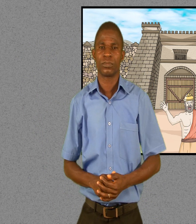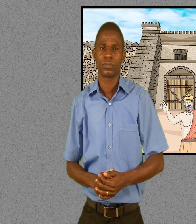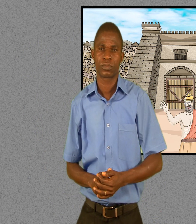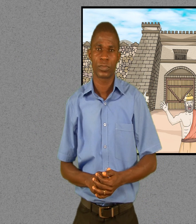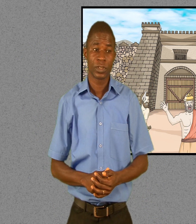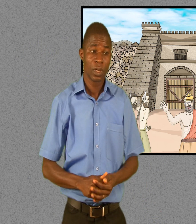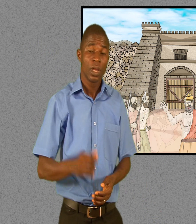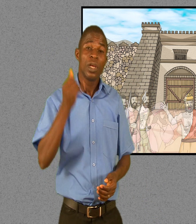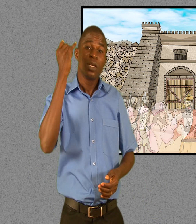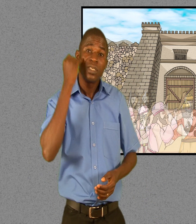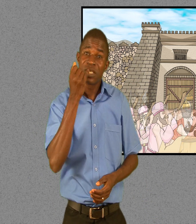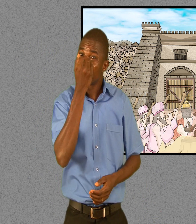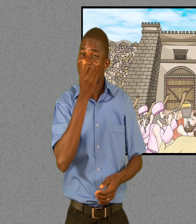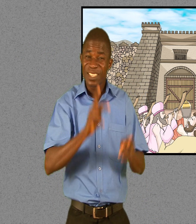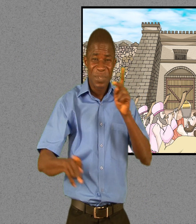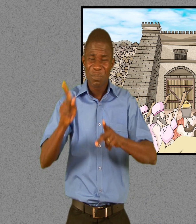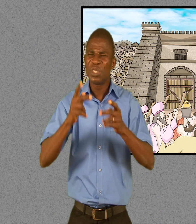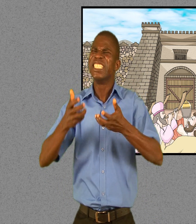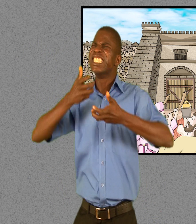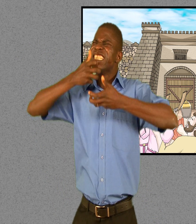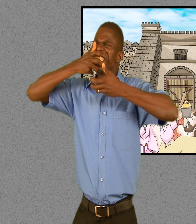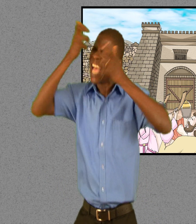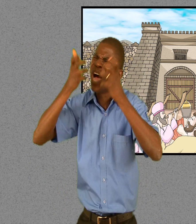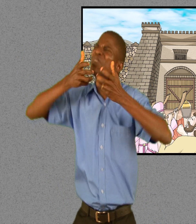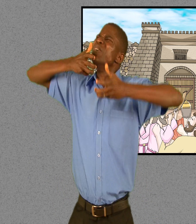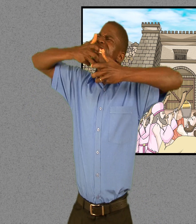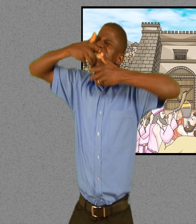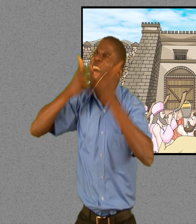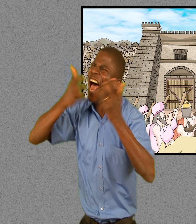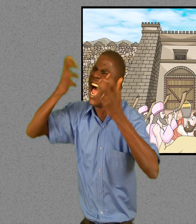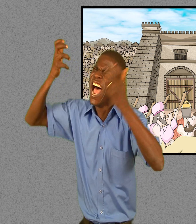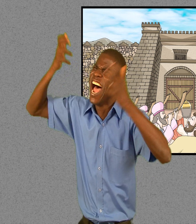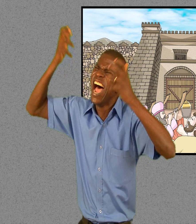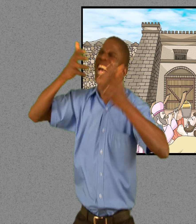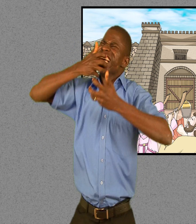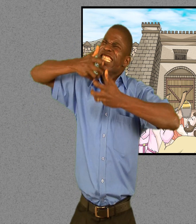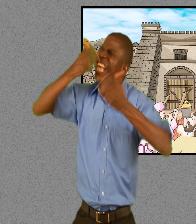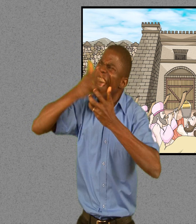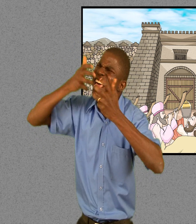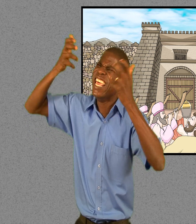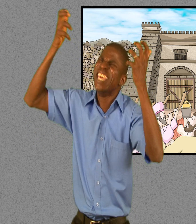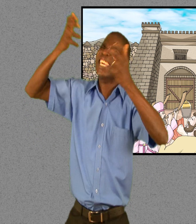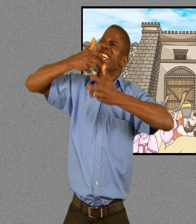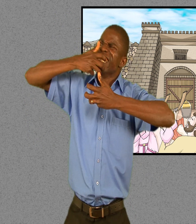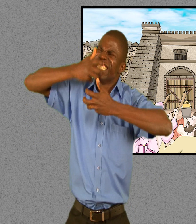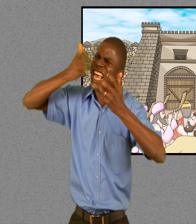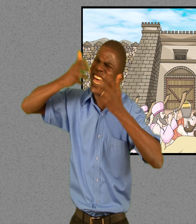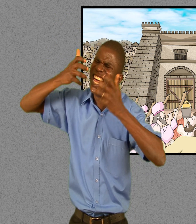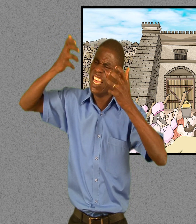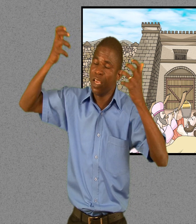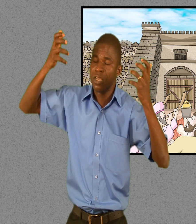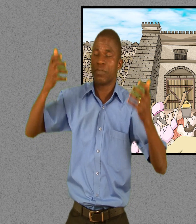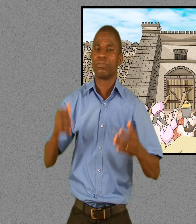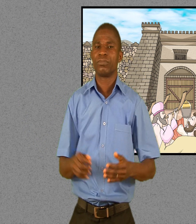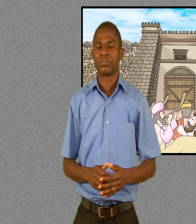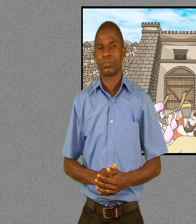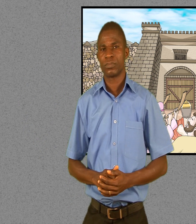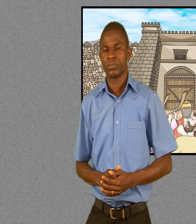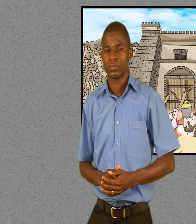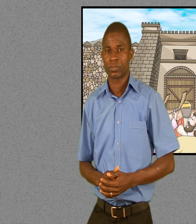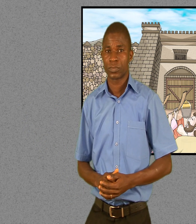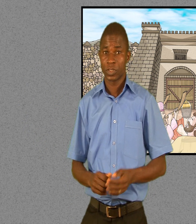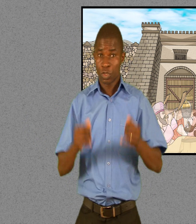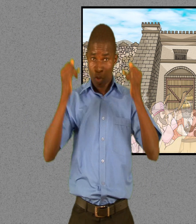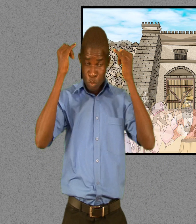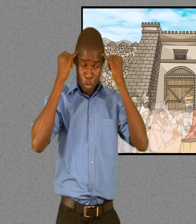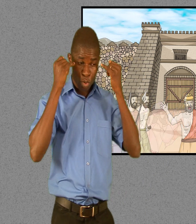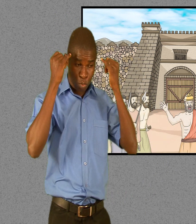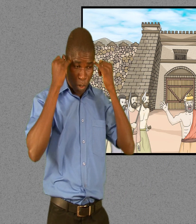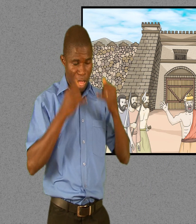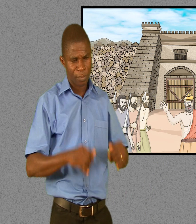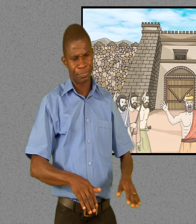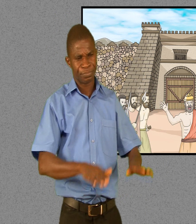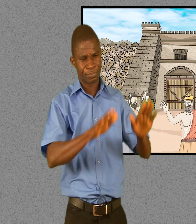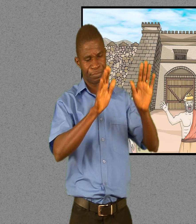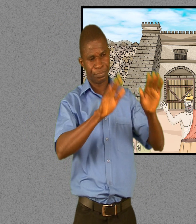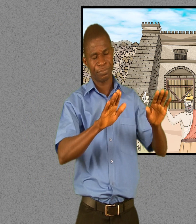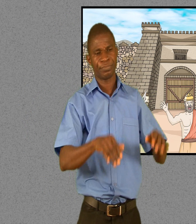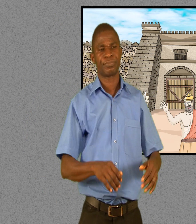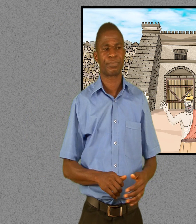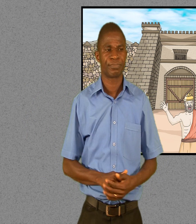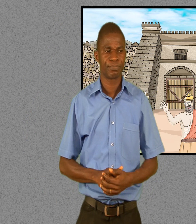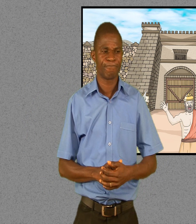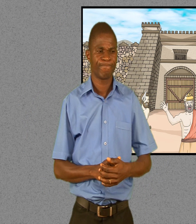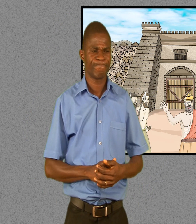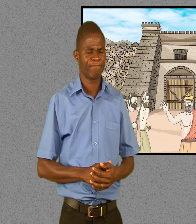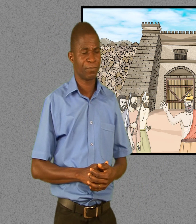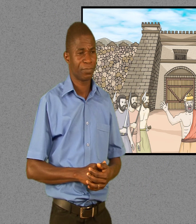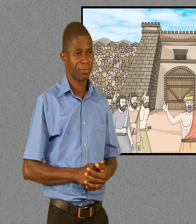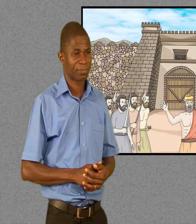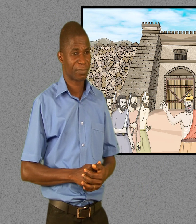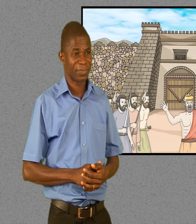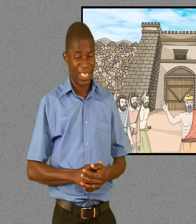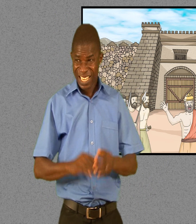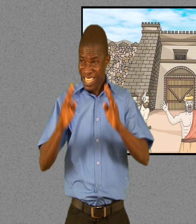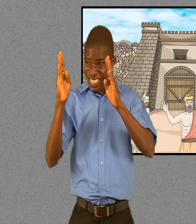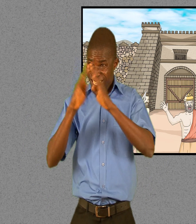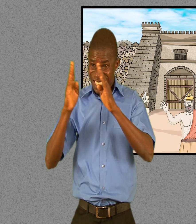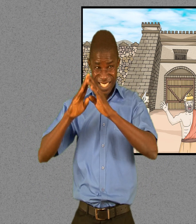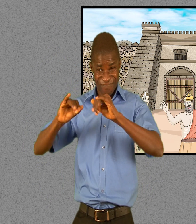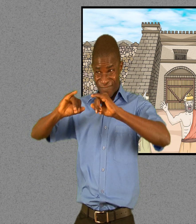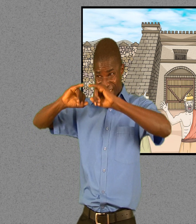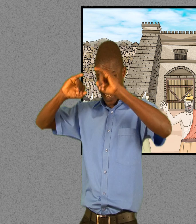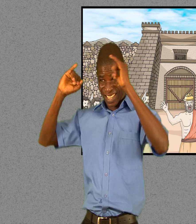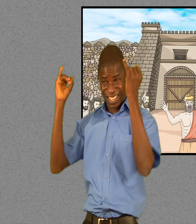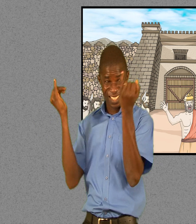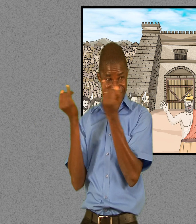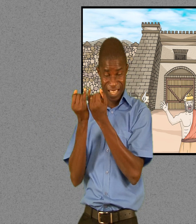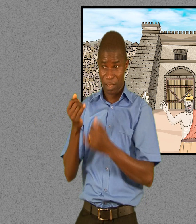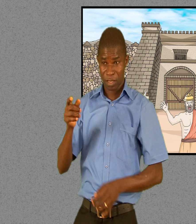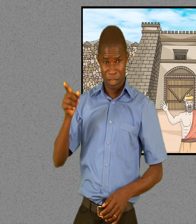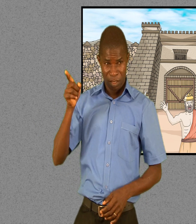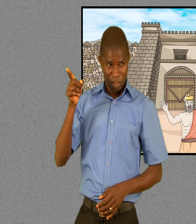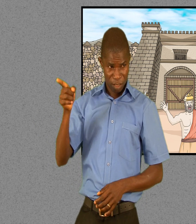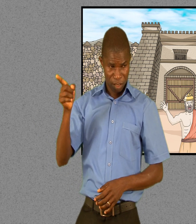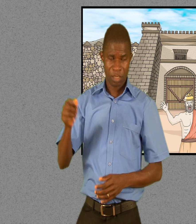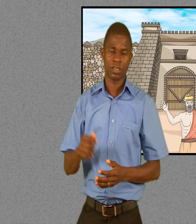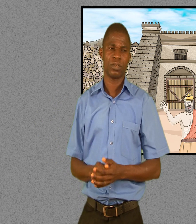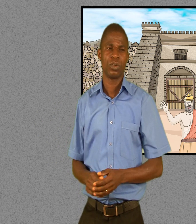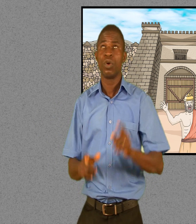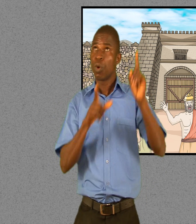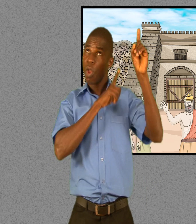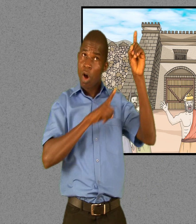For the LORD has given you the city!